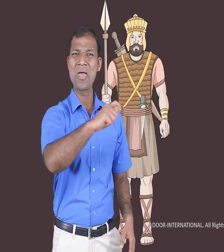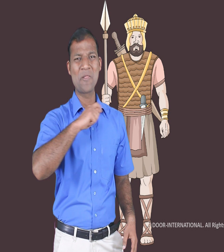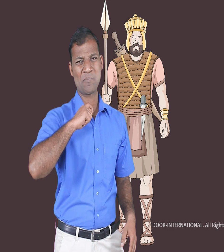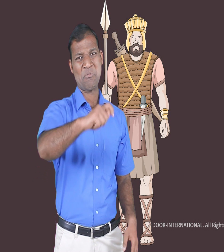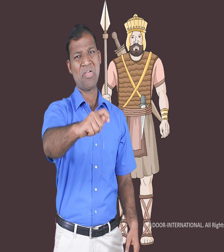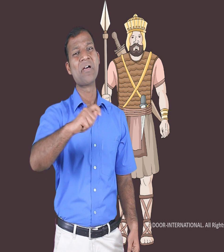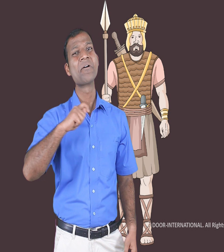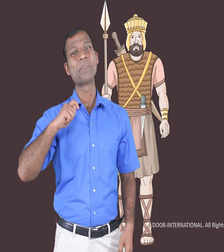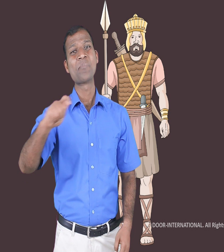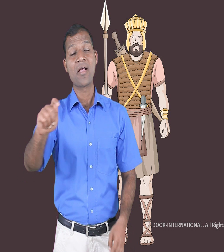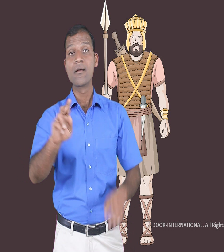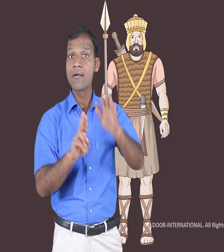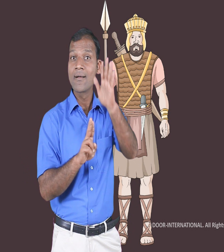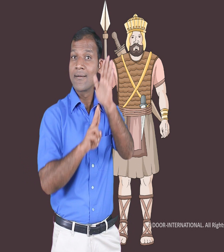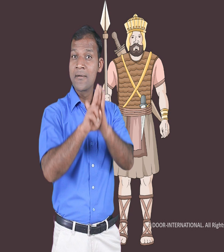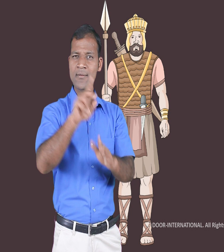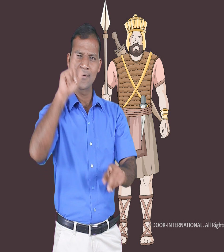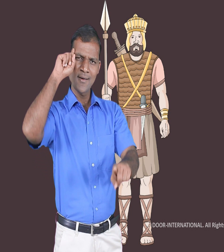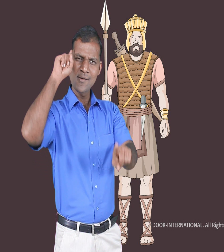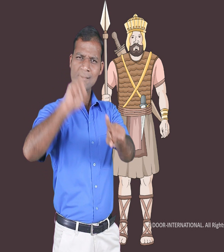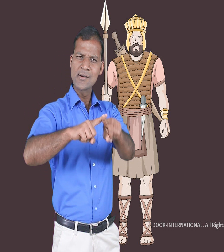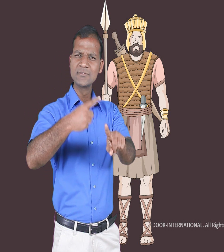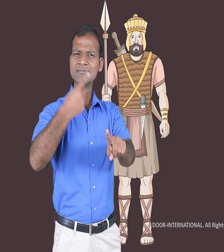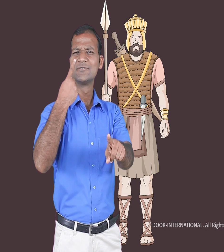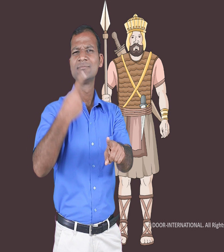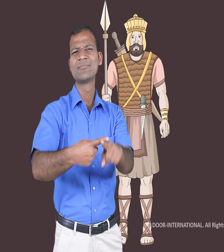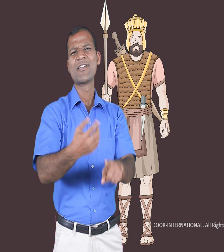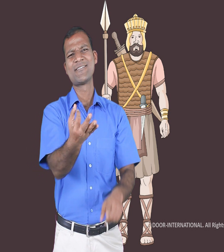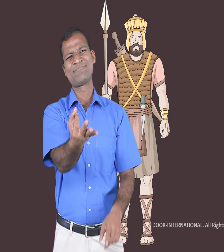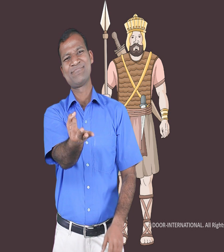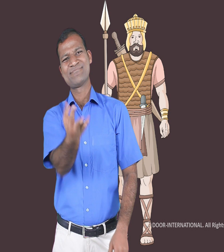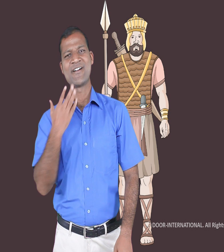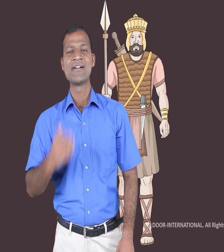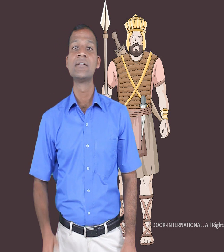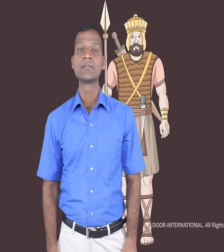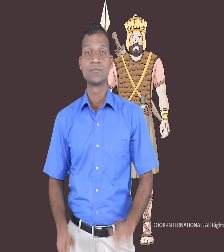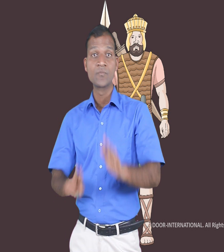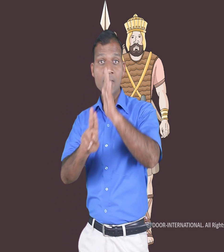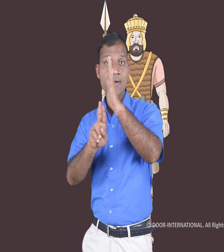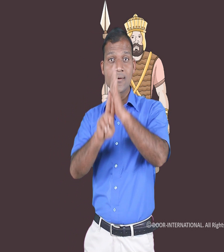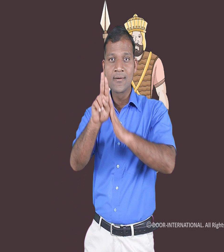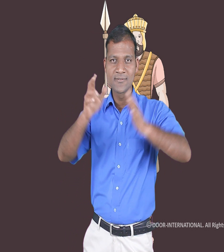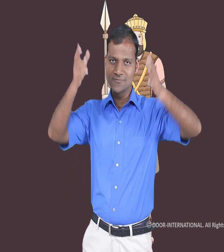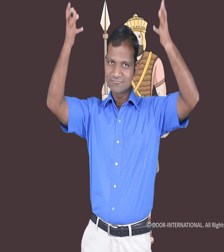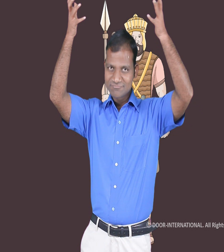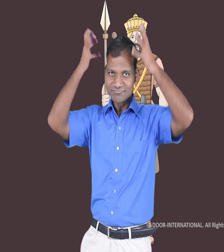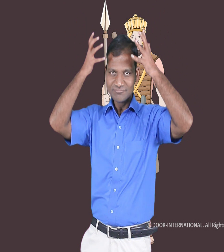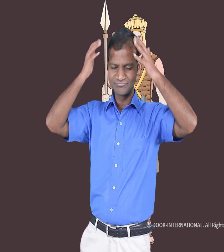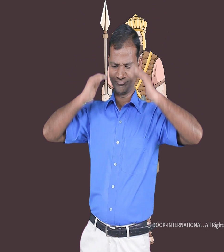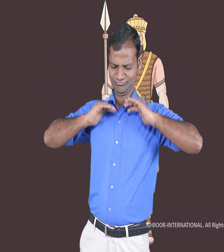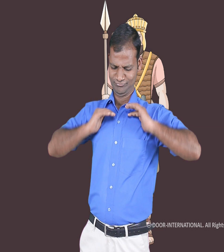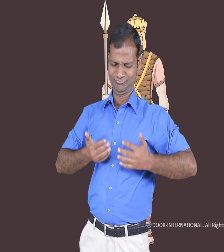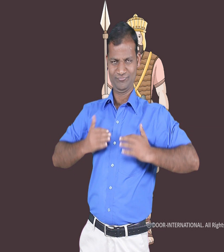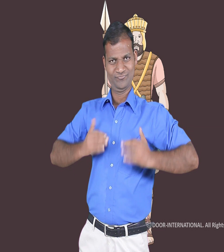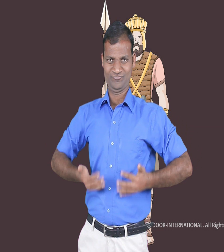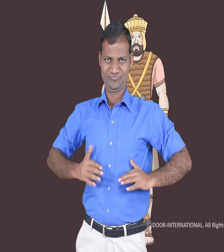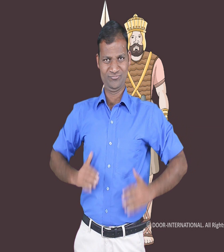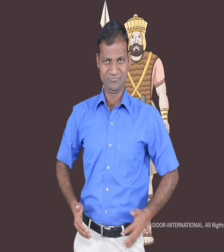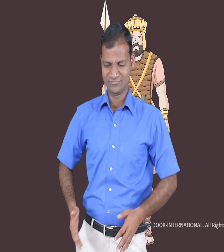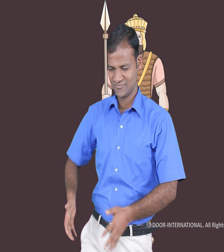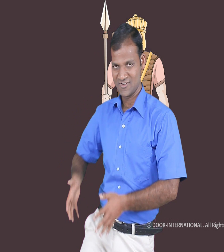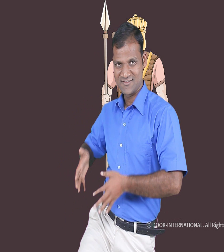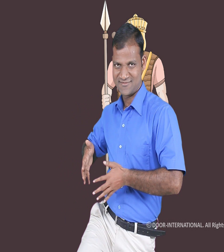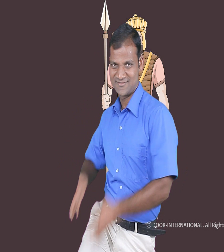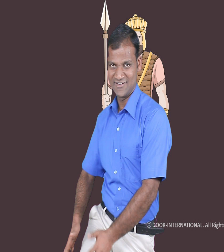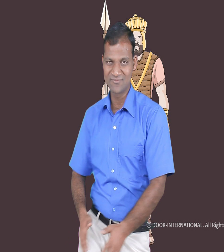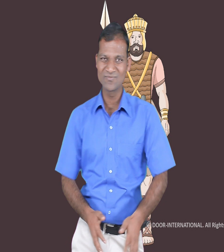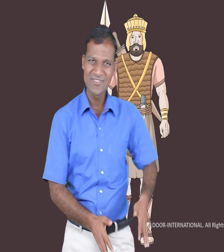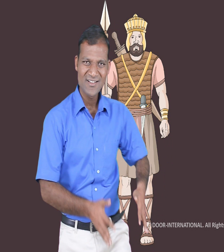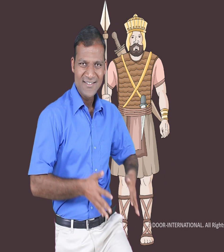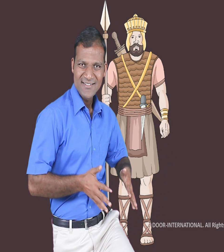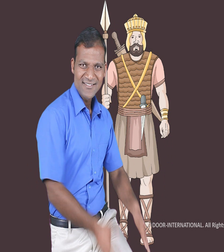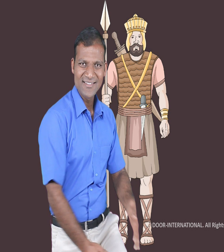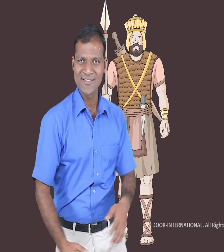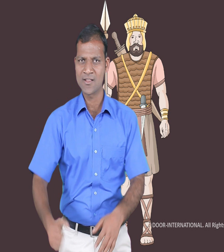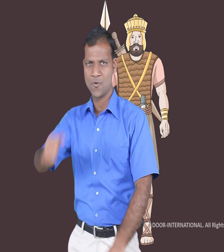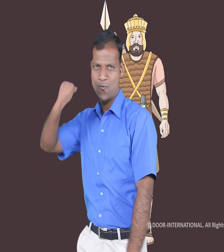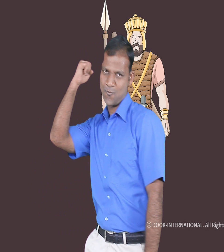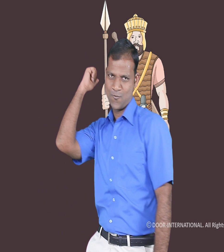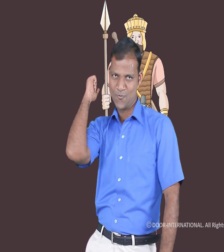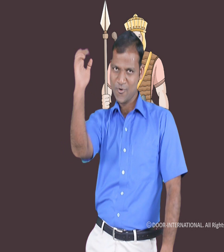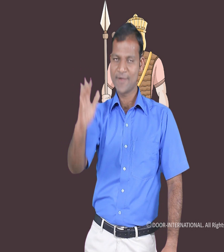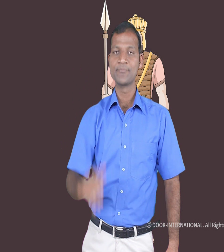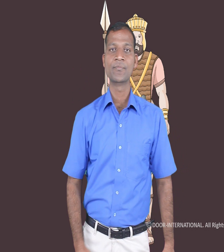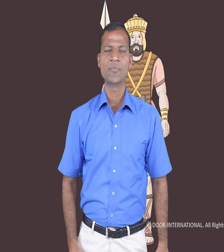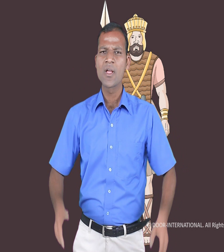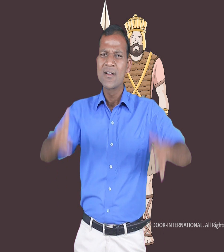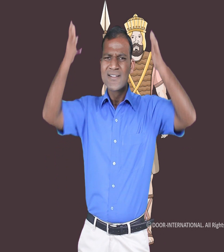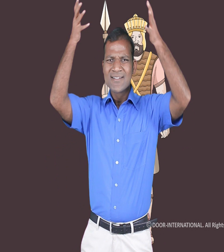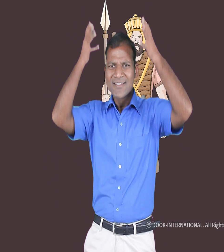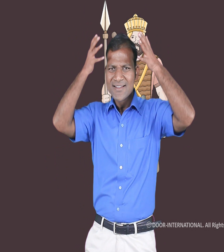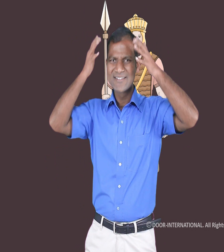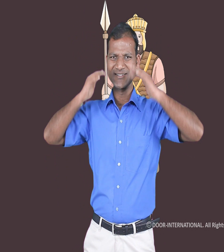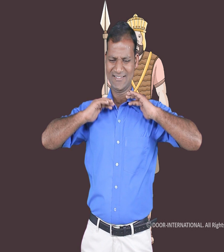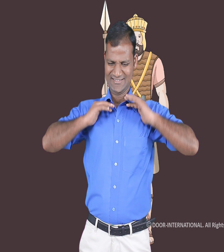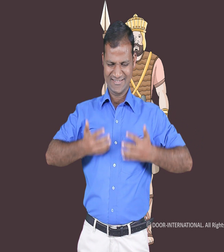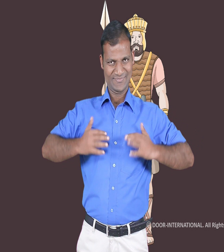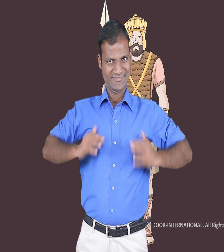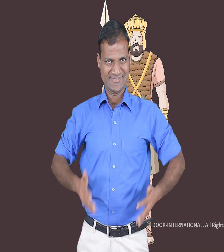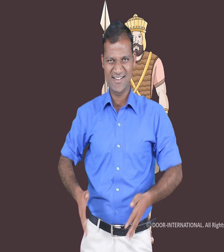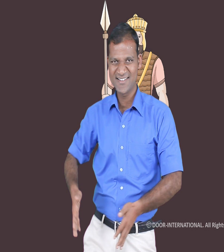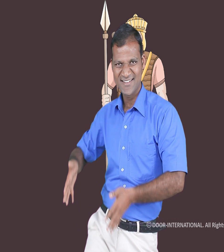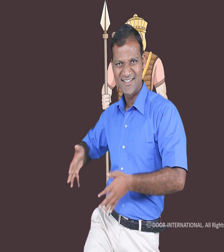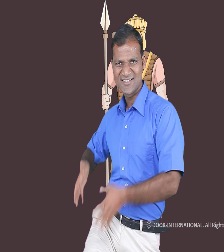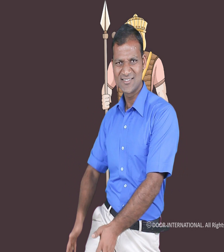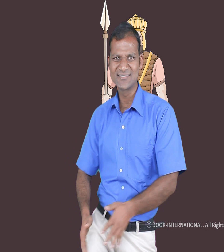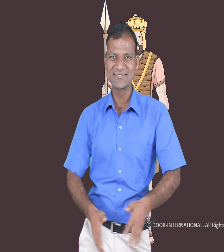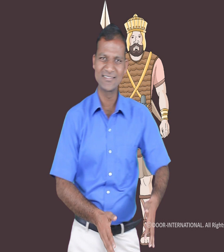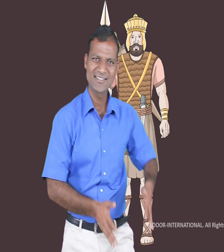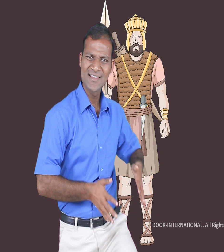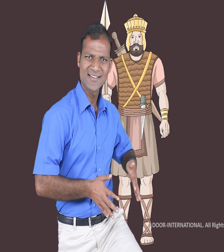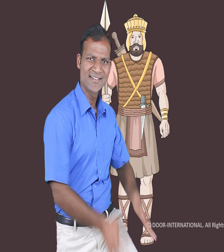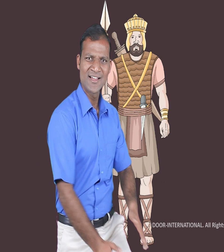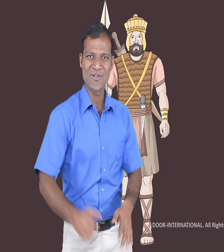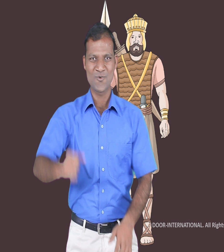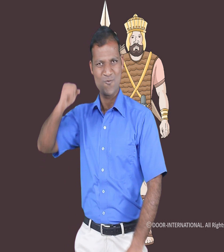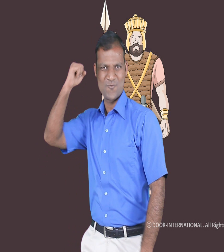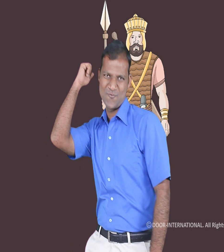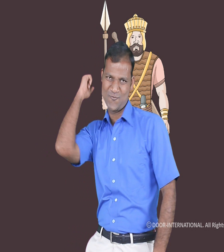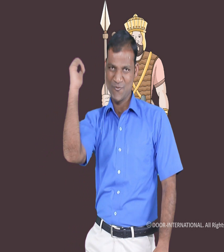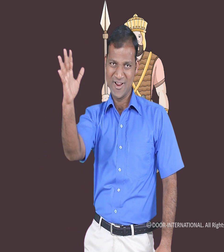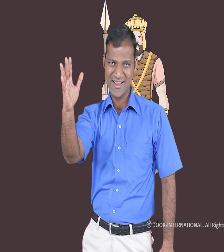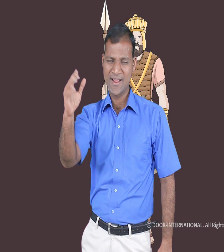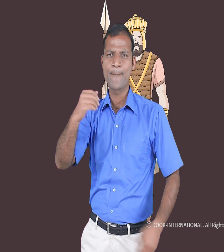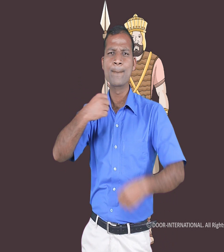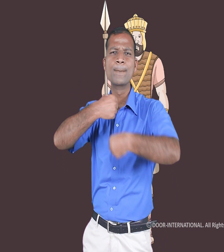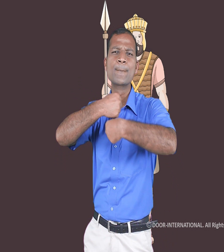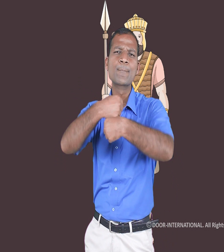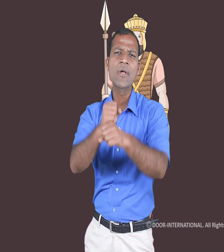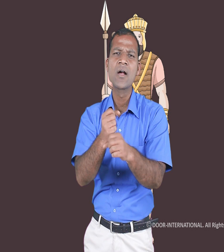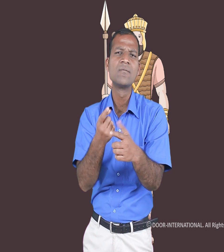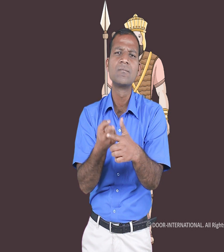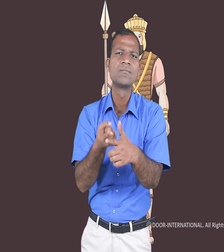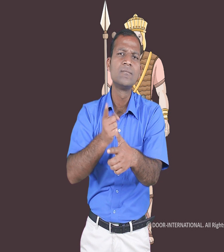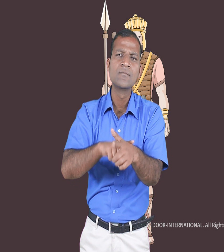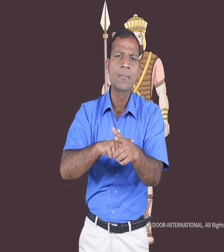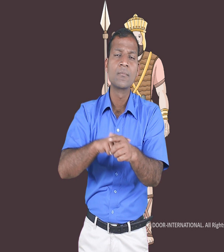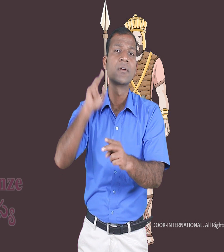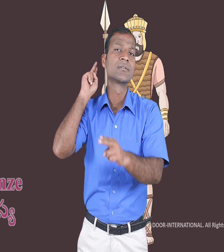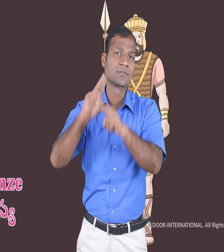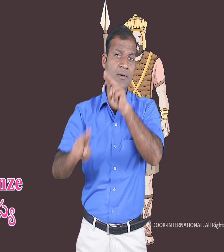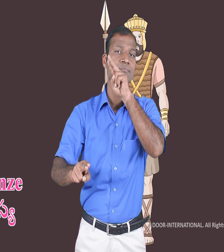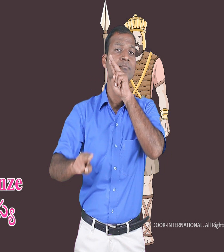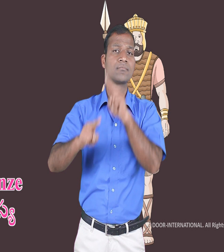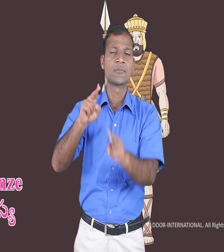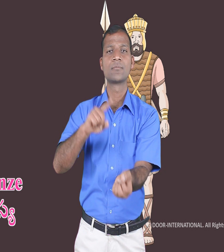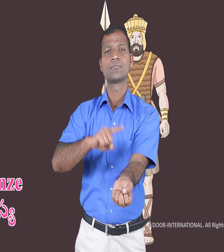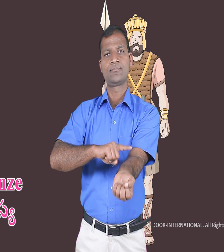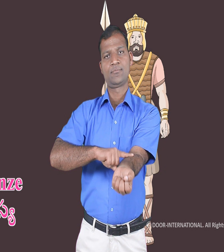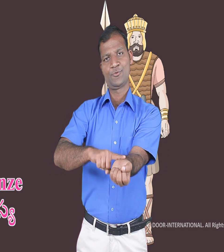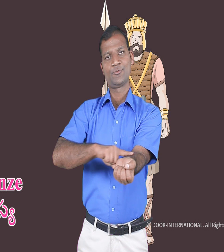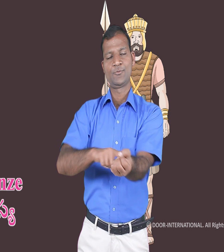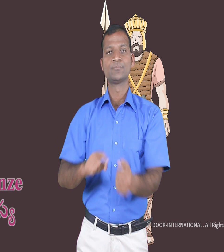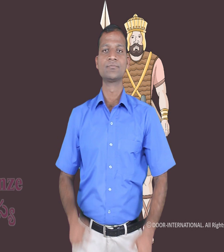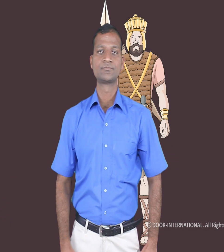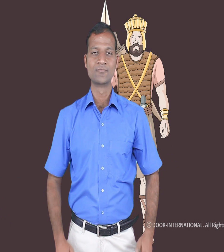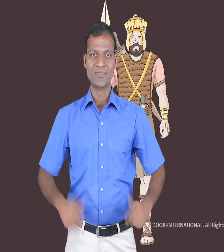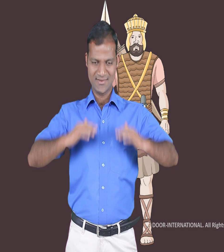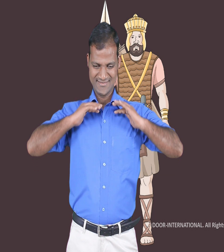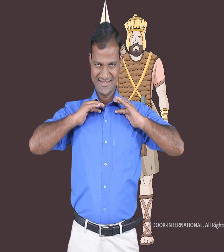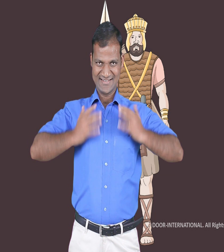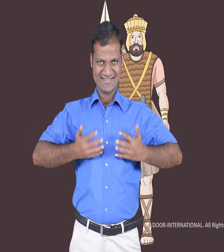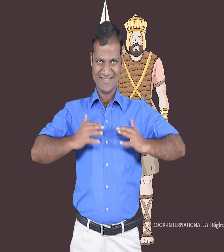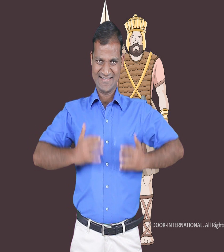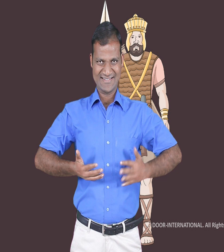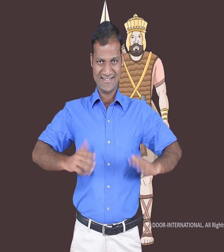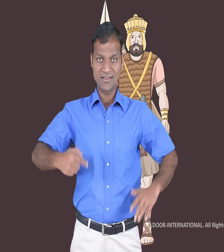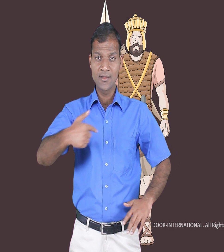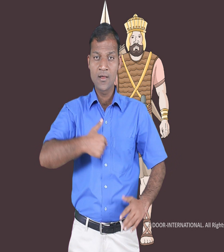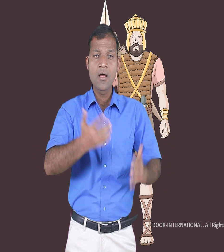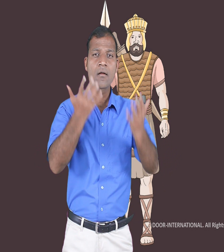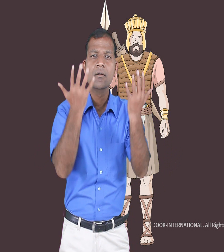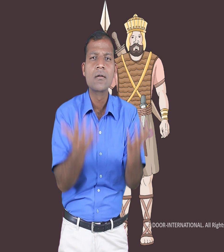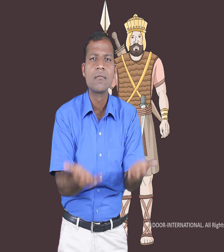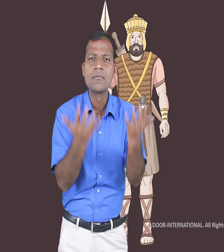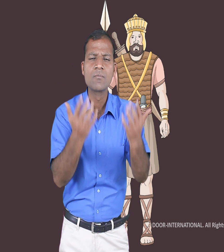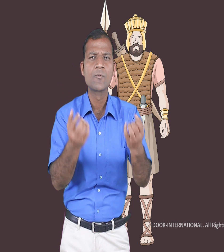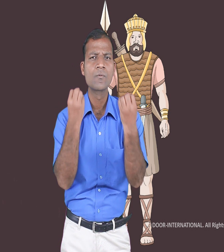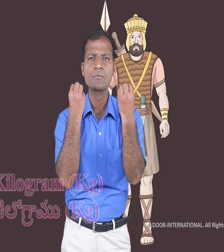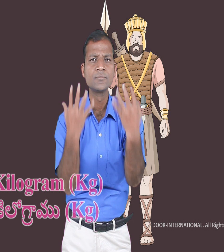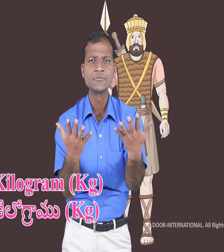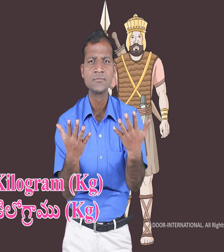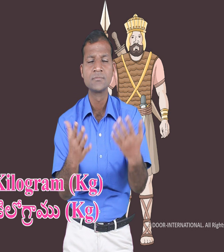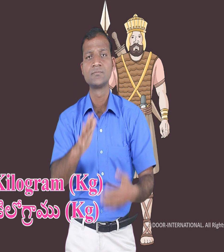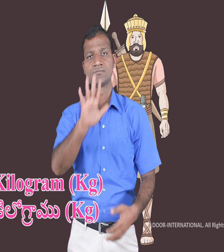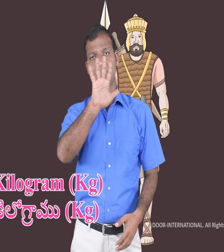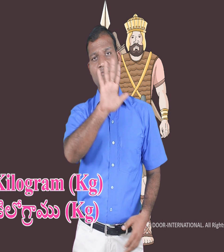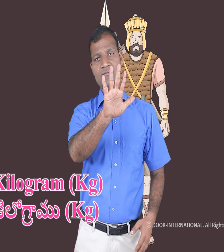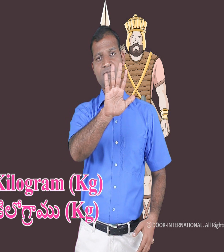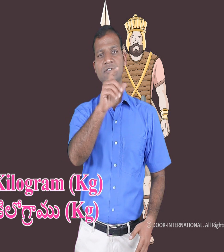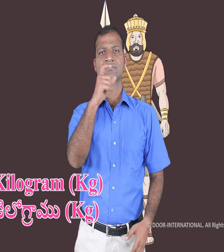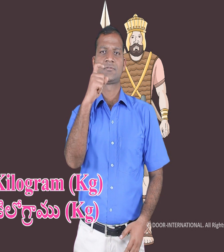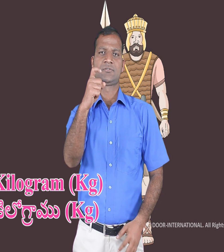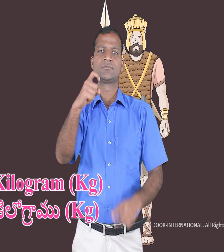He was six cubits and a span in height, and he had a bronze helmet on his head.